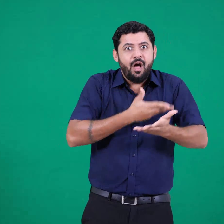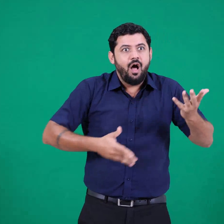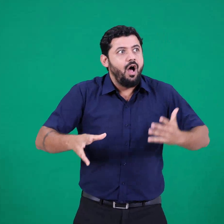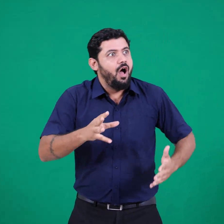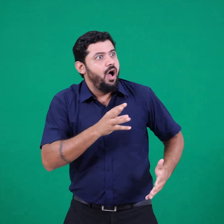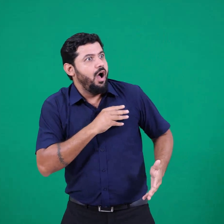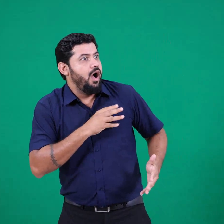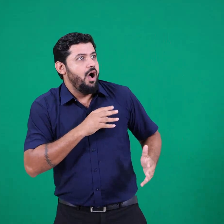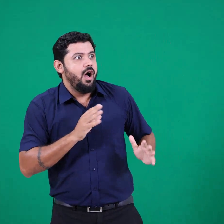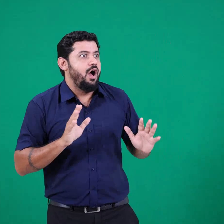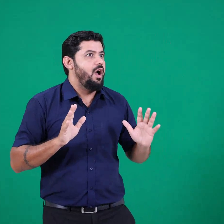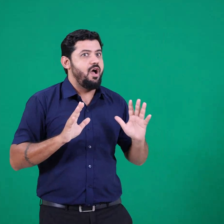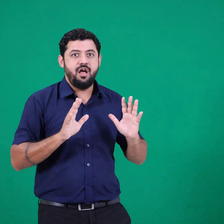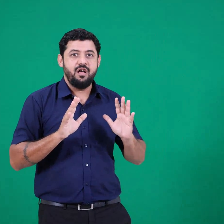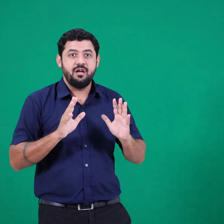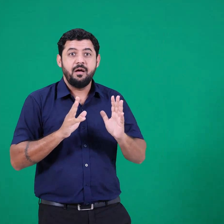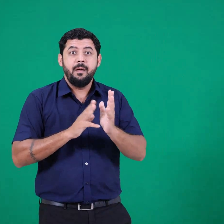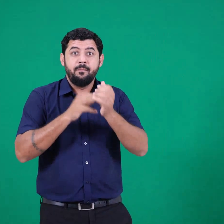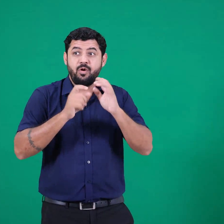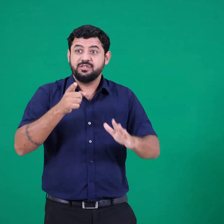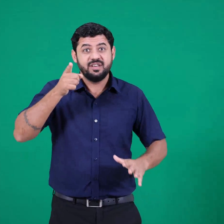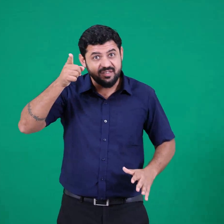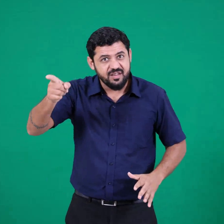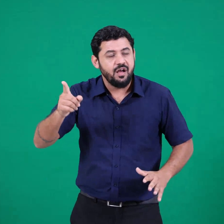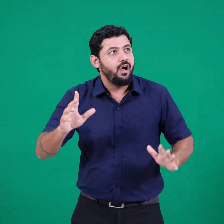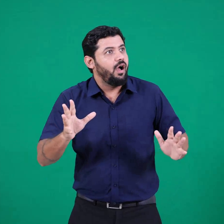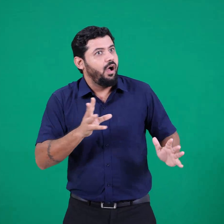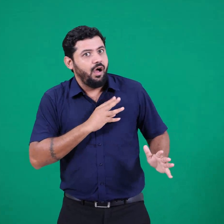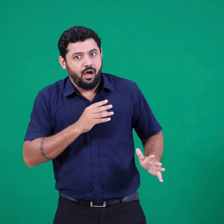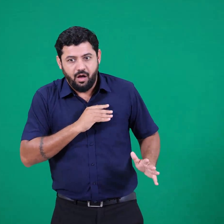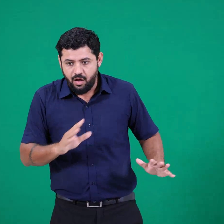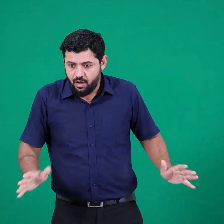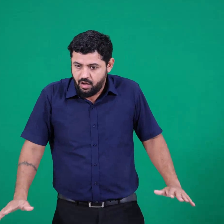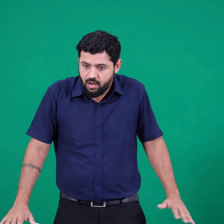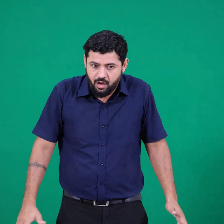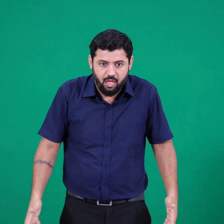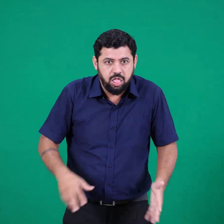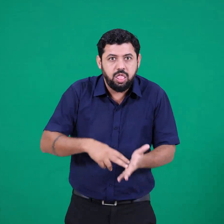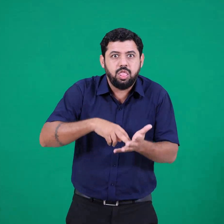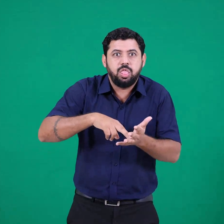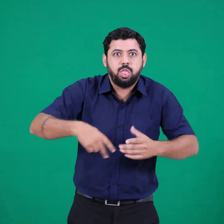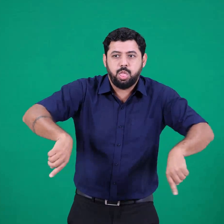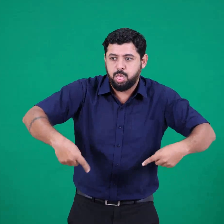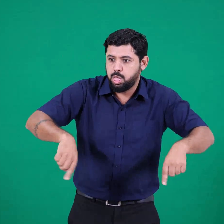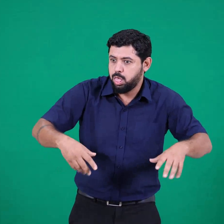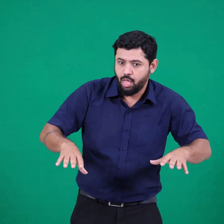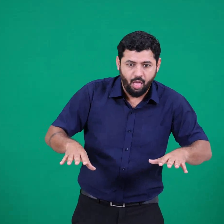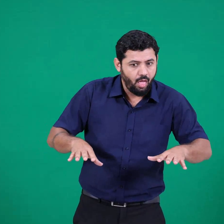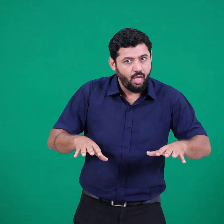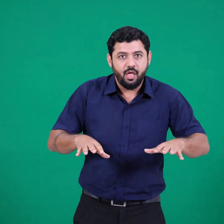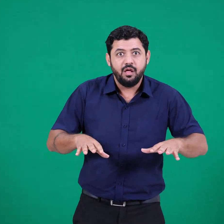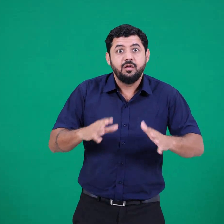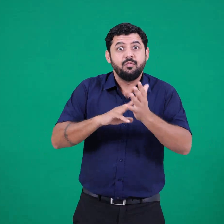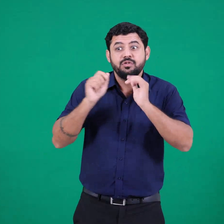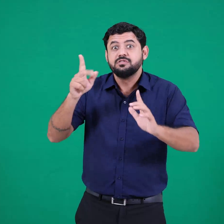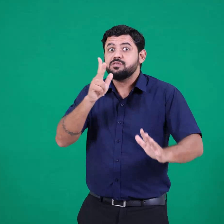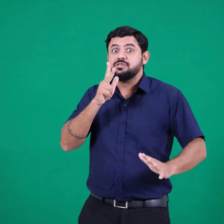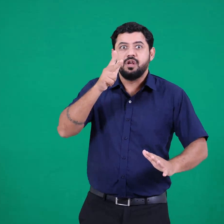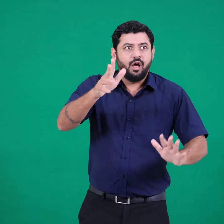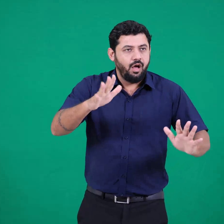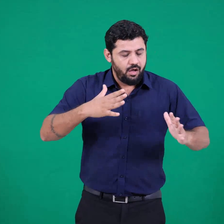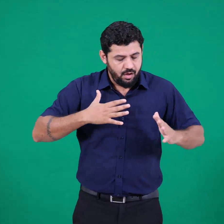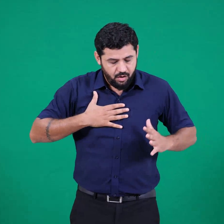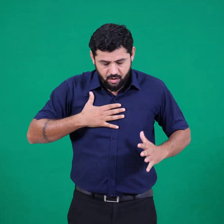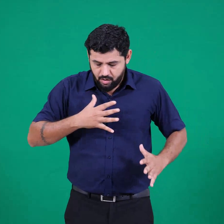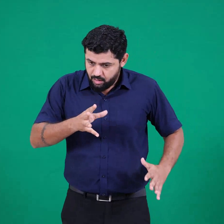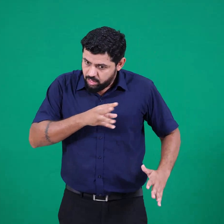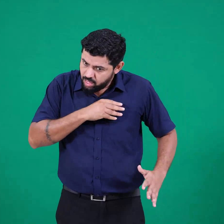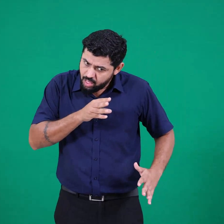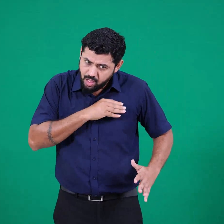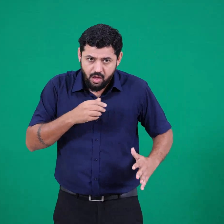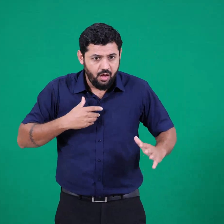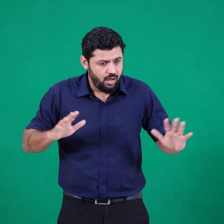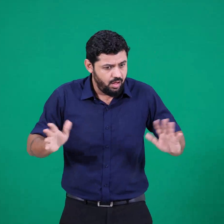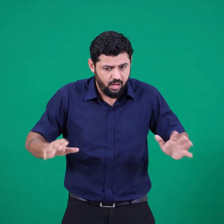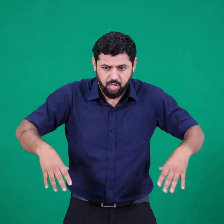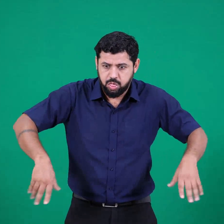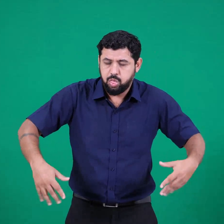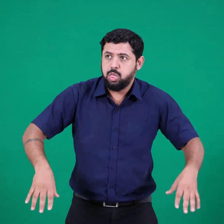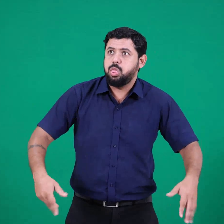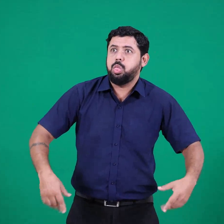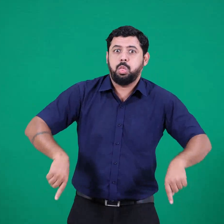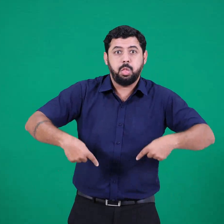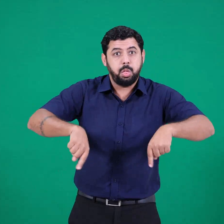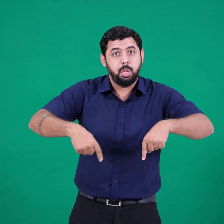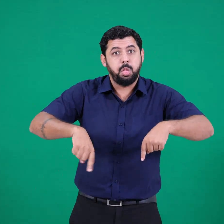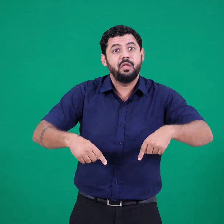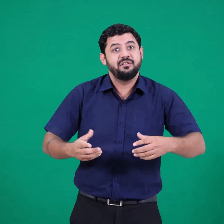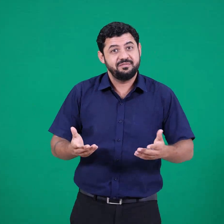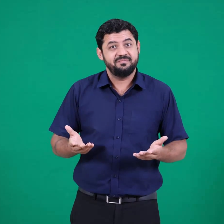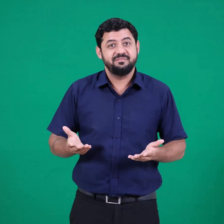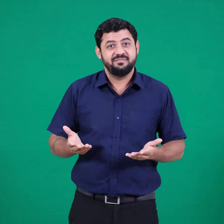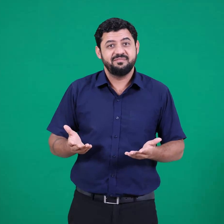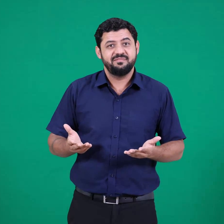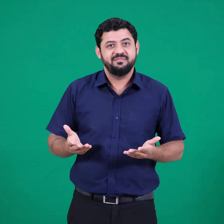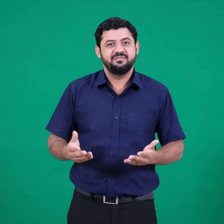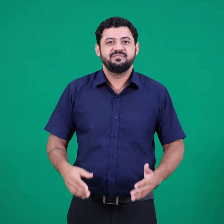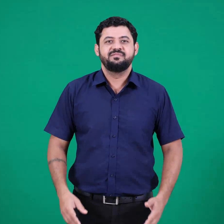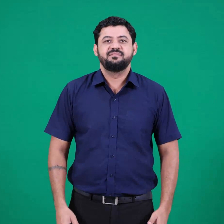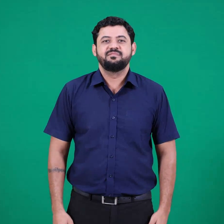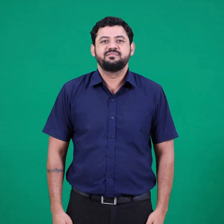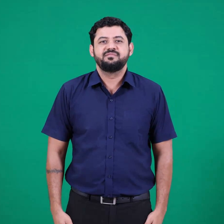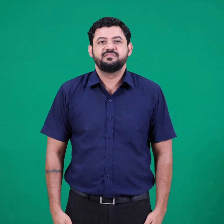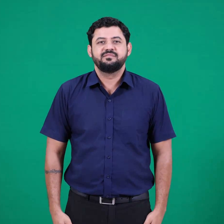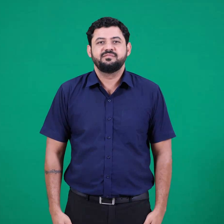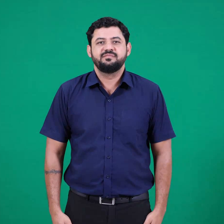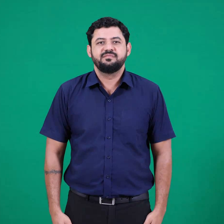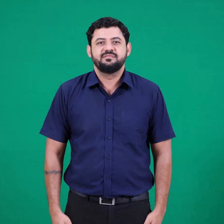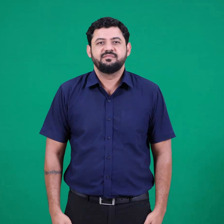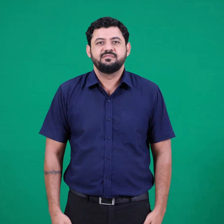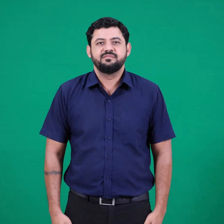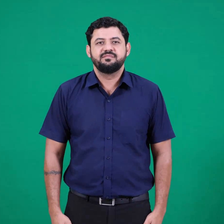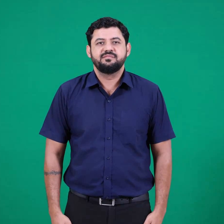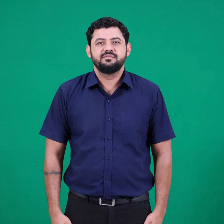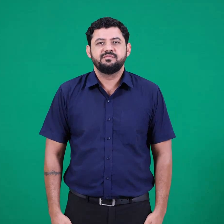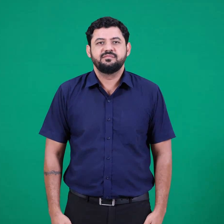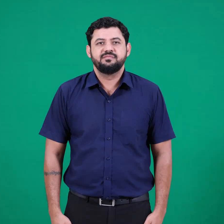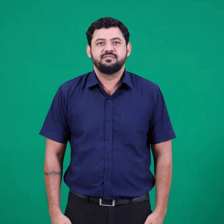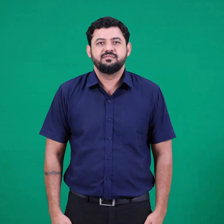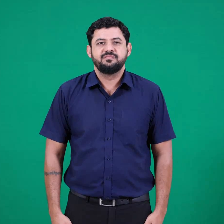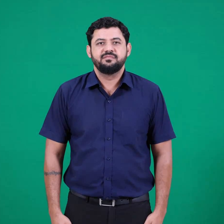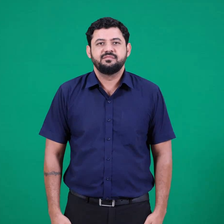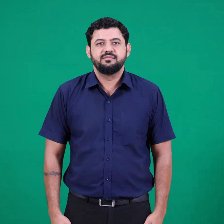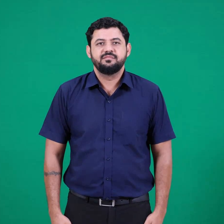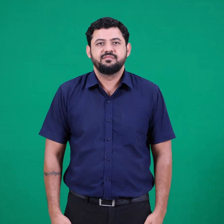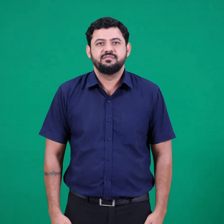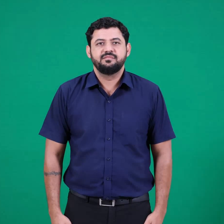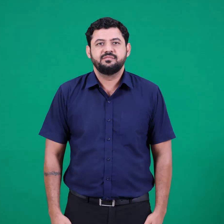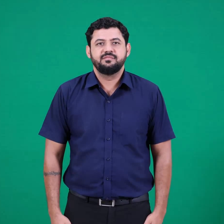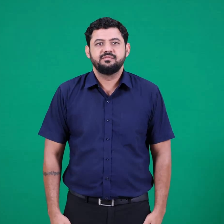The sight was so terrifying that even Moses said, "I am trembling with fear."